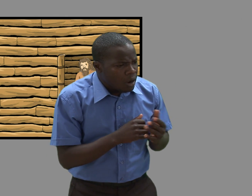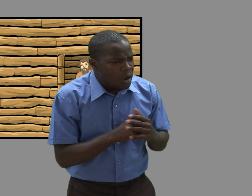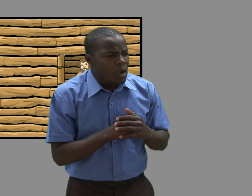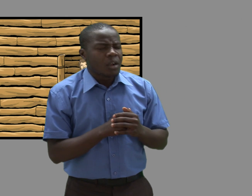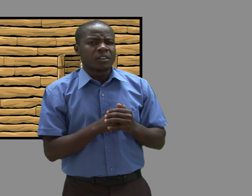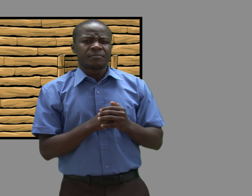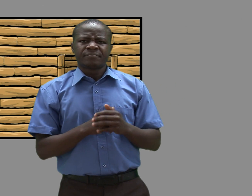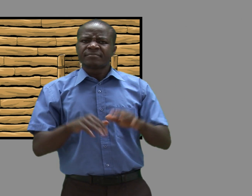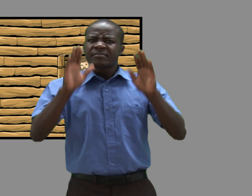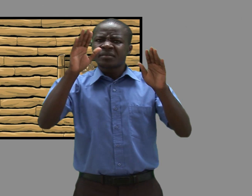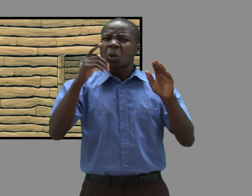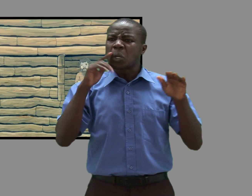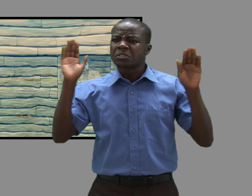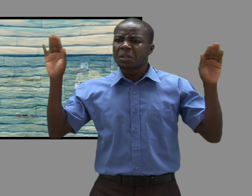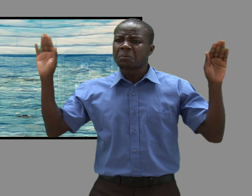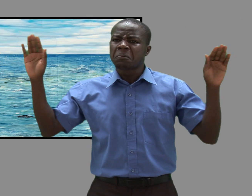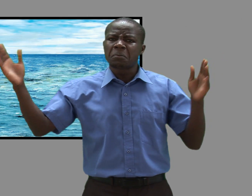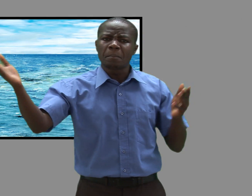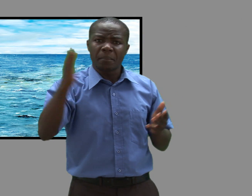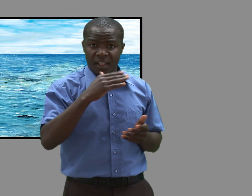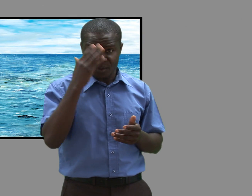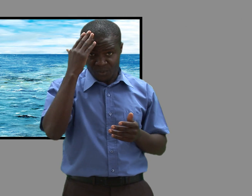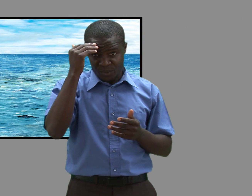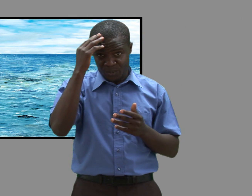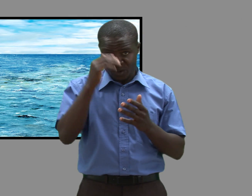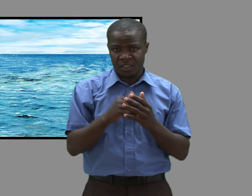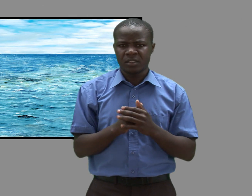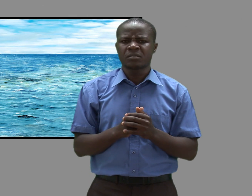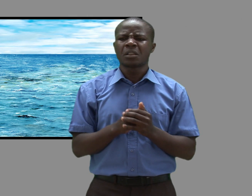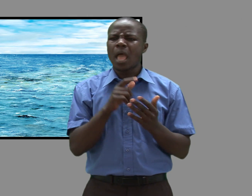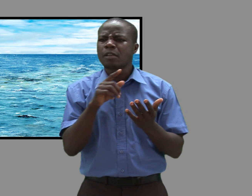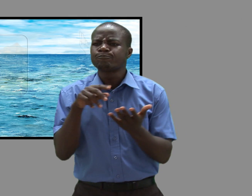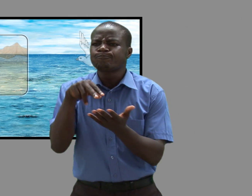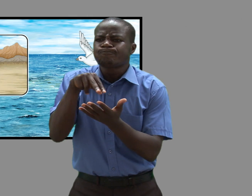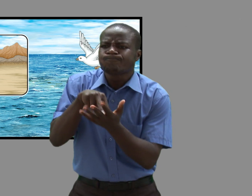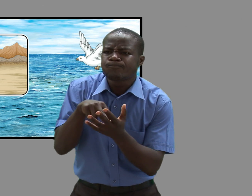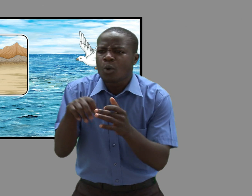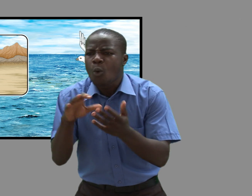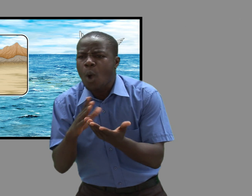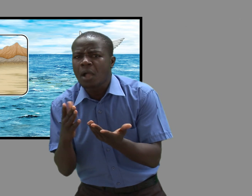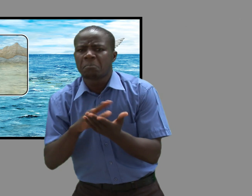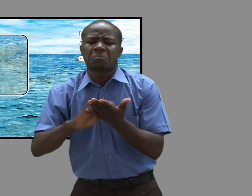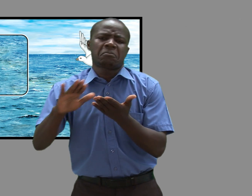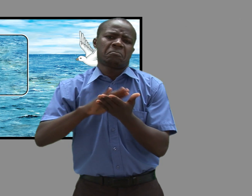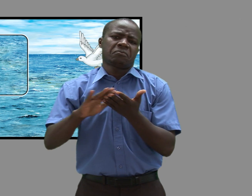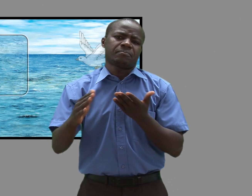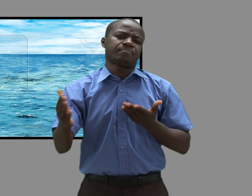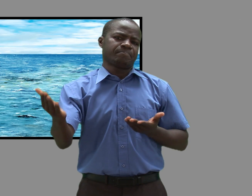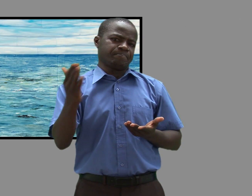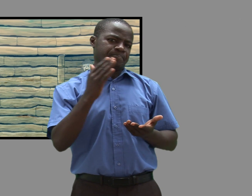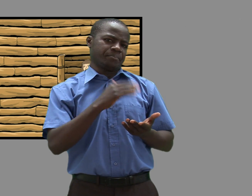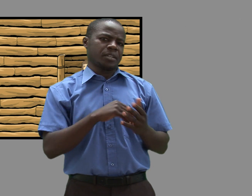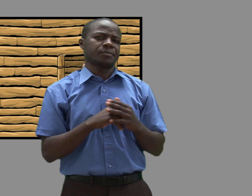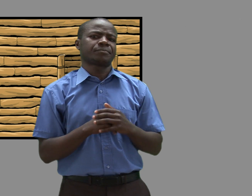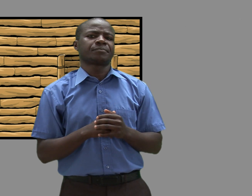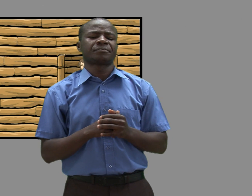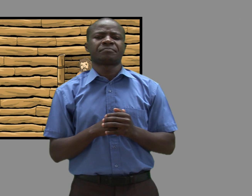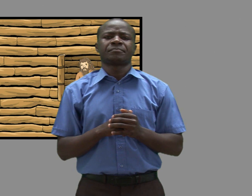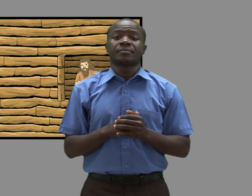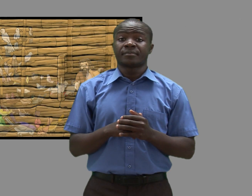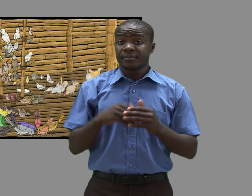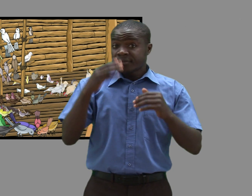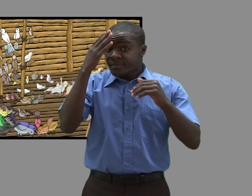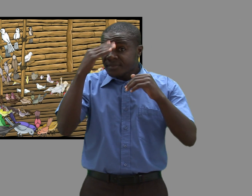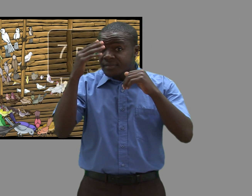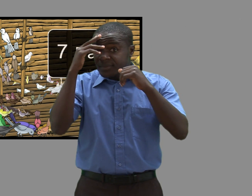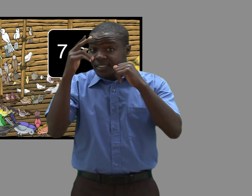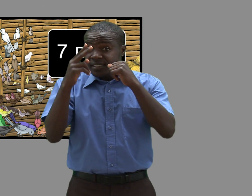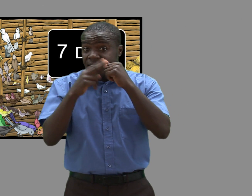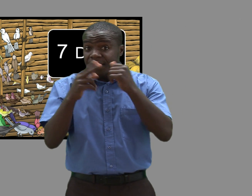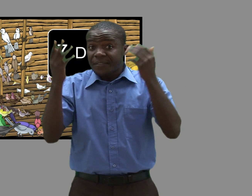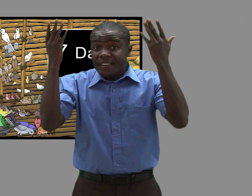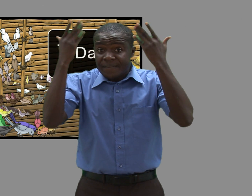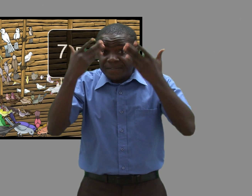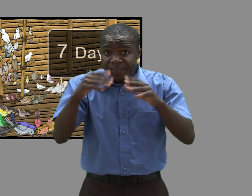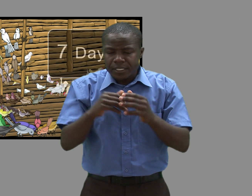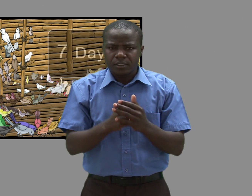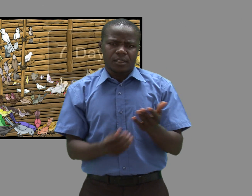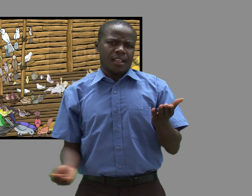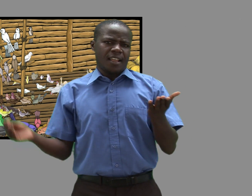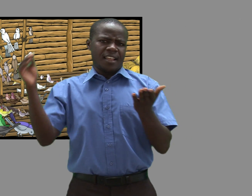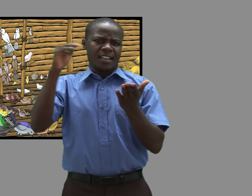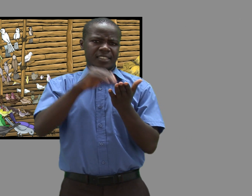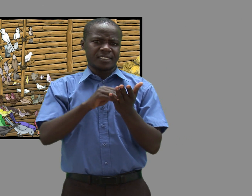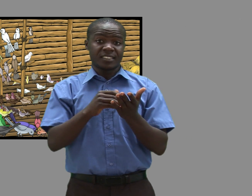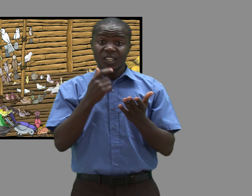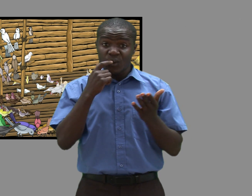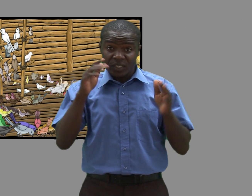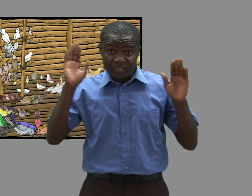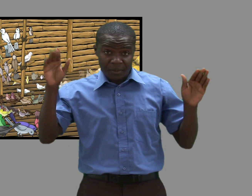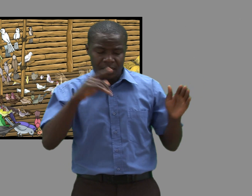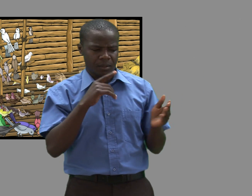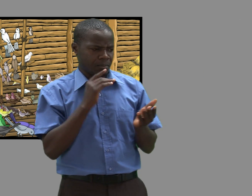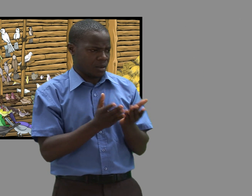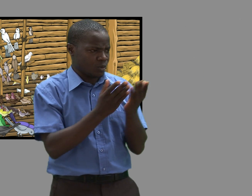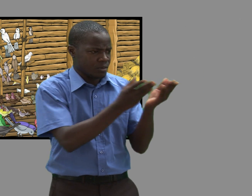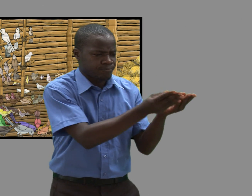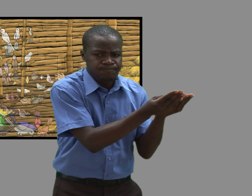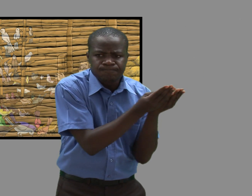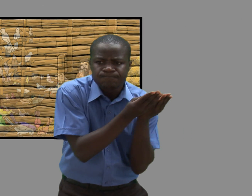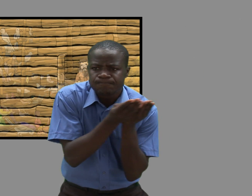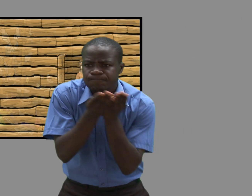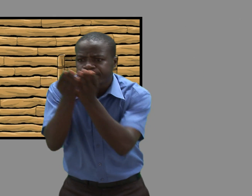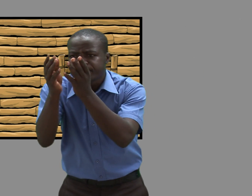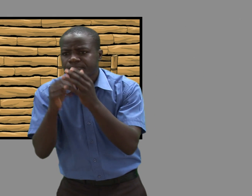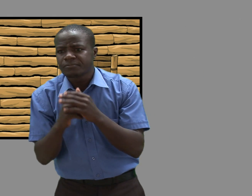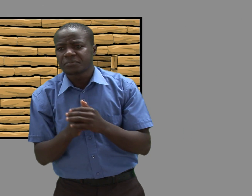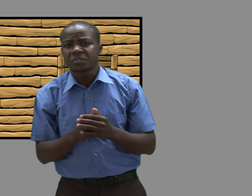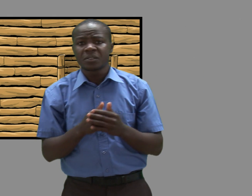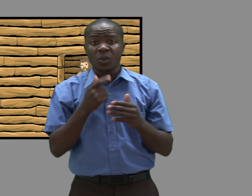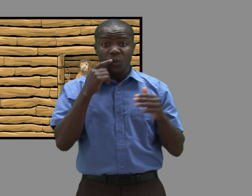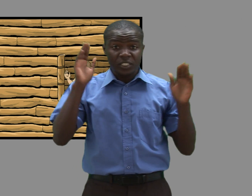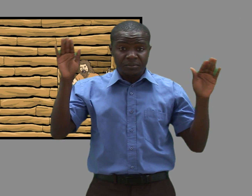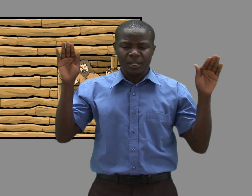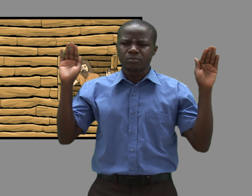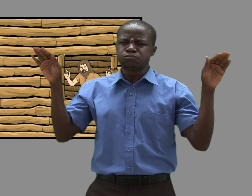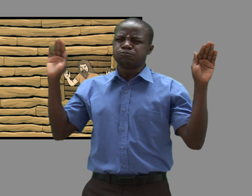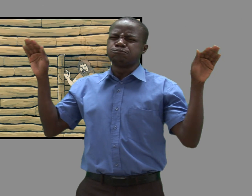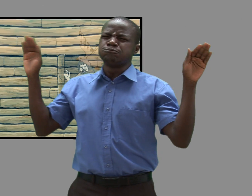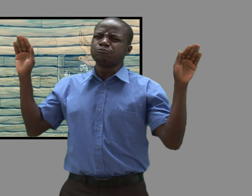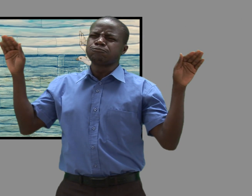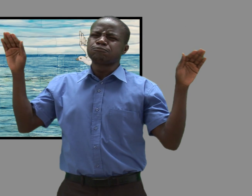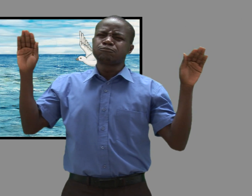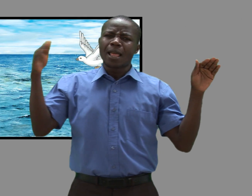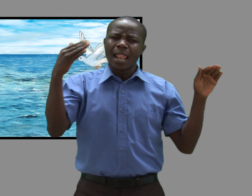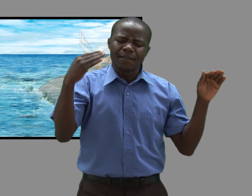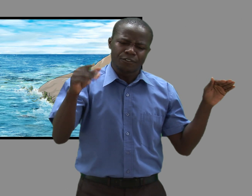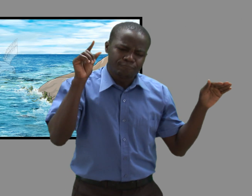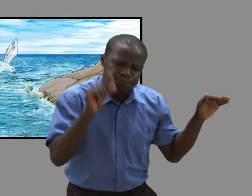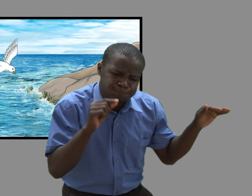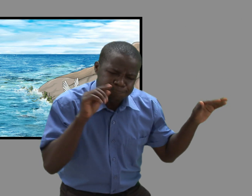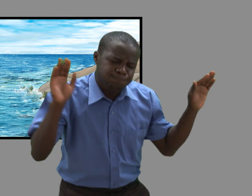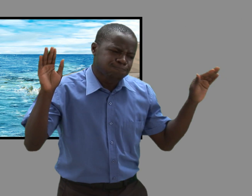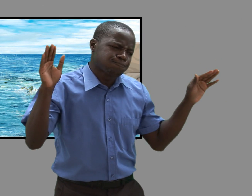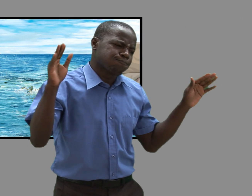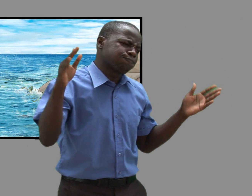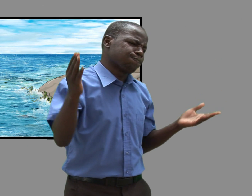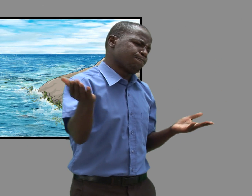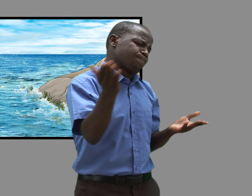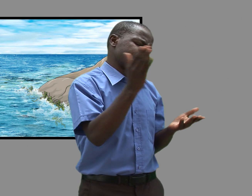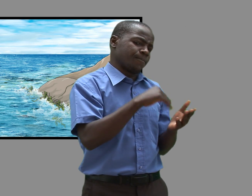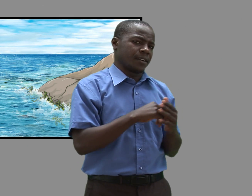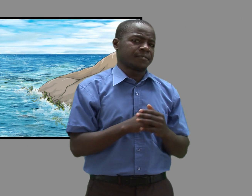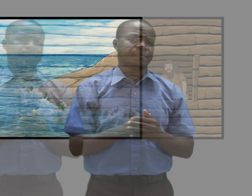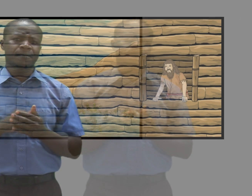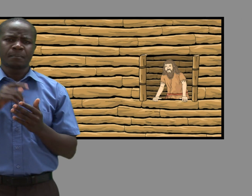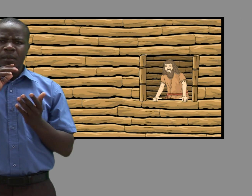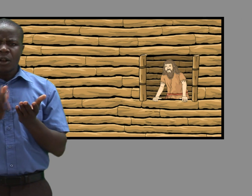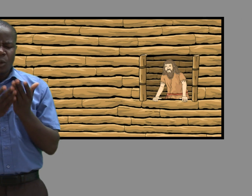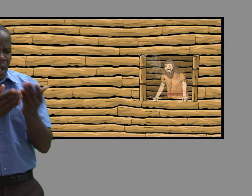But the dove found no place to rest her foot, and she returned to him in the ark, because the waters were still covering the surface of all the earth. So he reached out his hand and brought her back inside the ark. Noah waited seven more days and again sent out the dove from the ark.